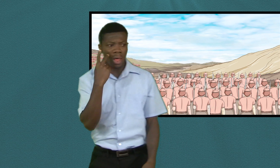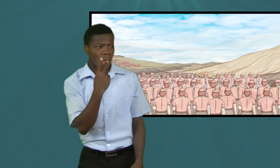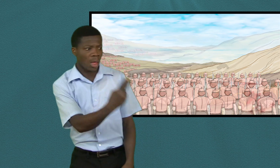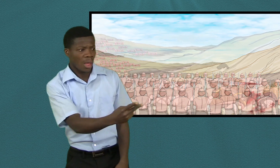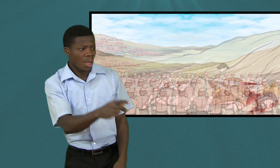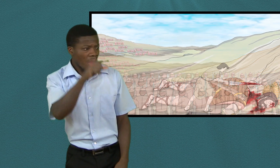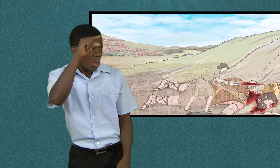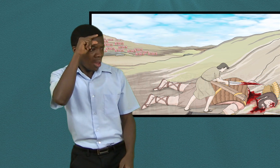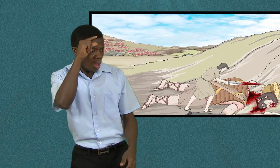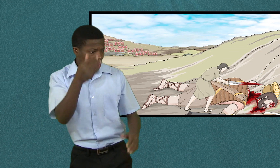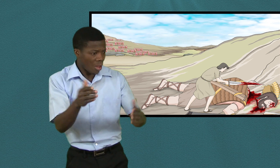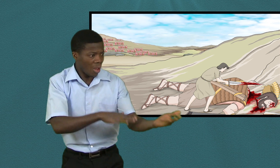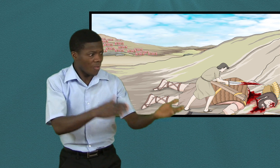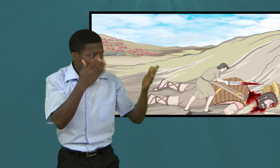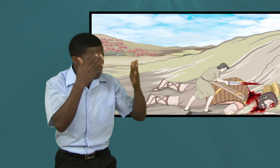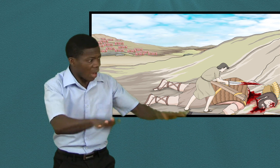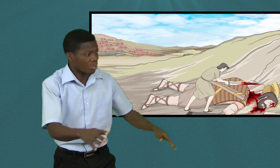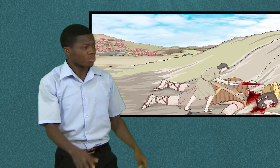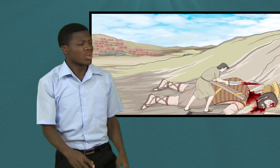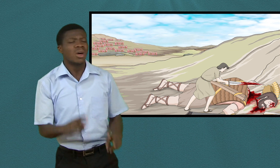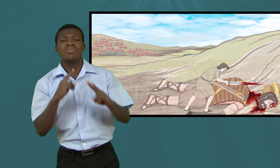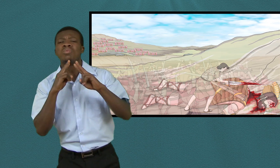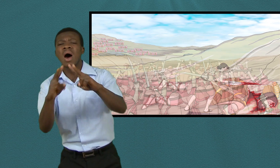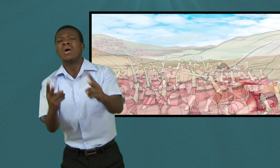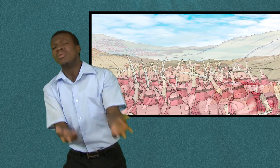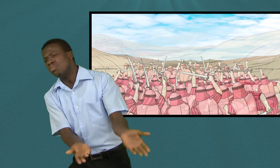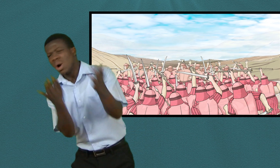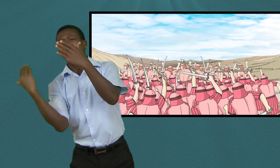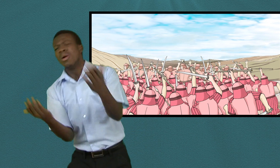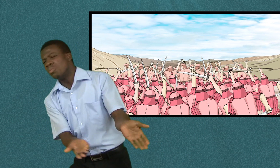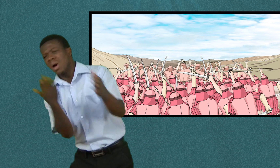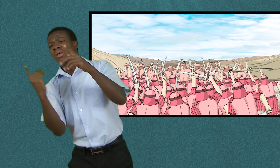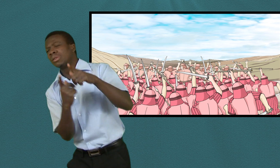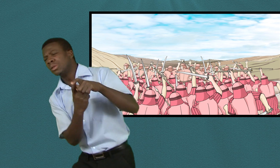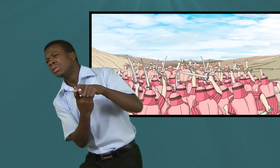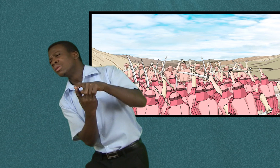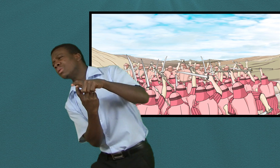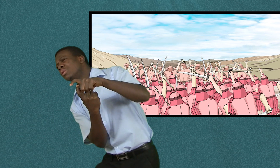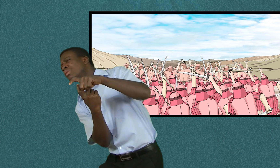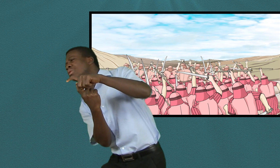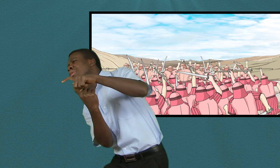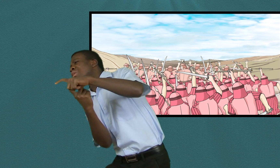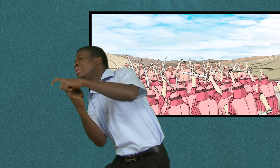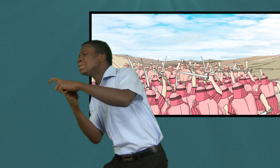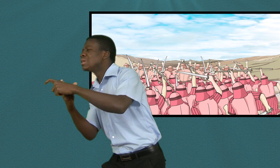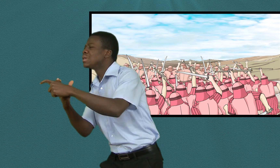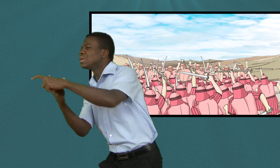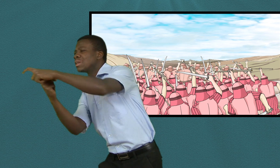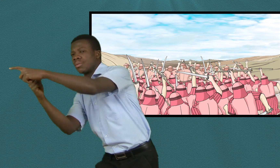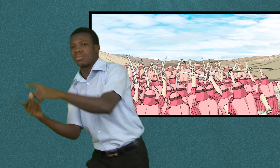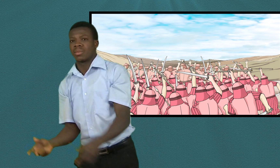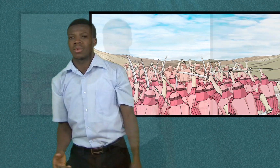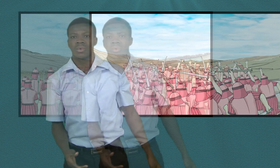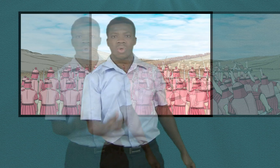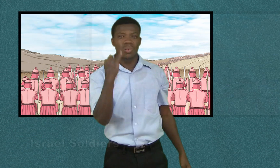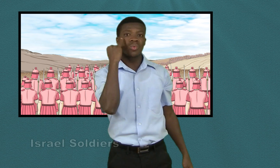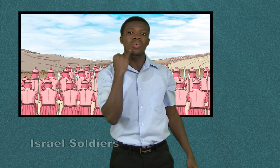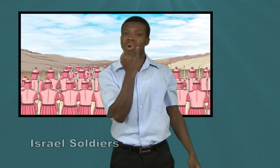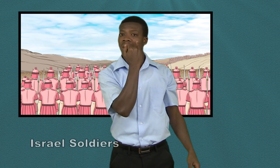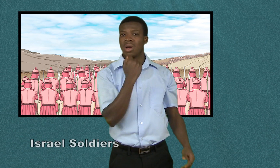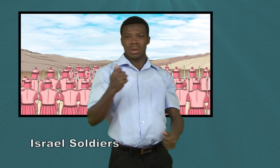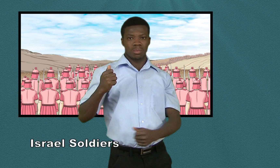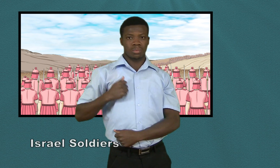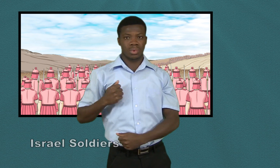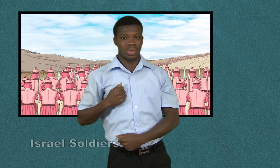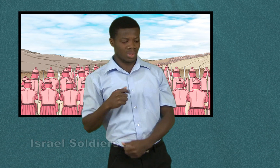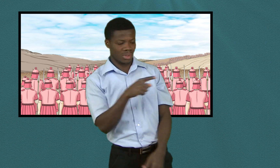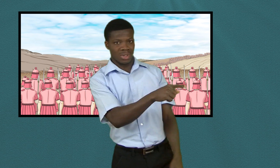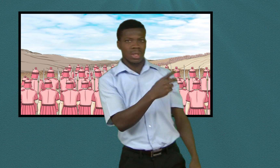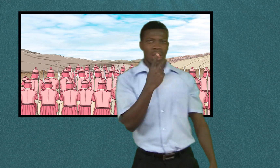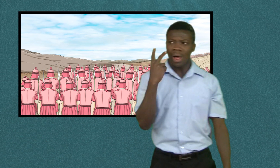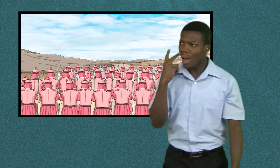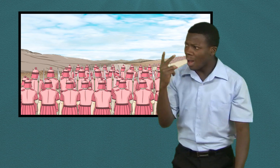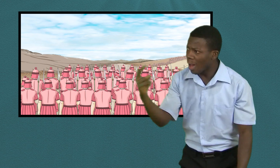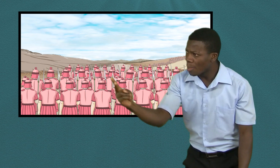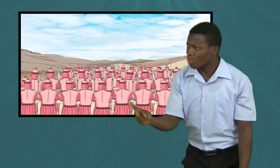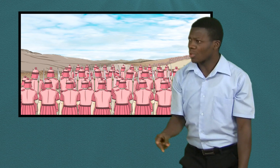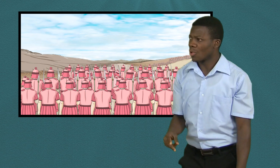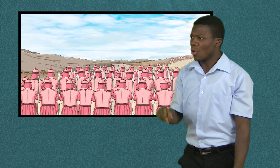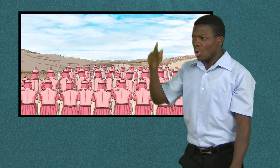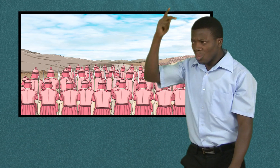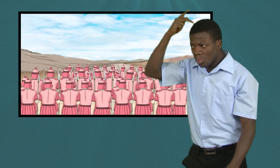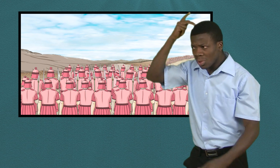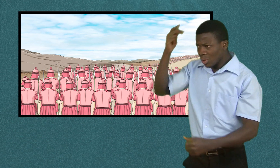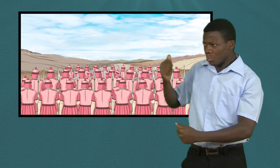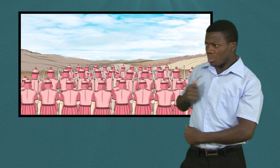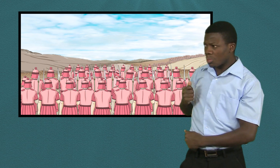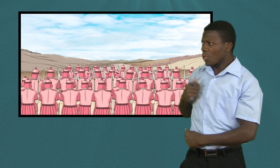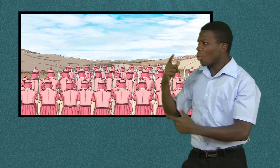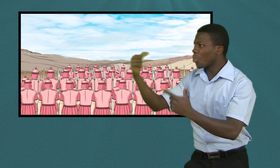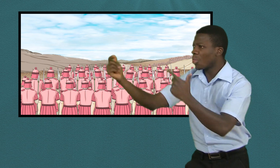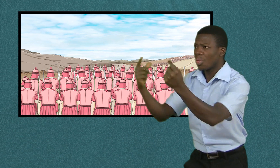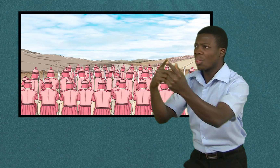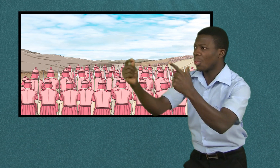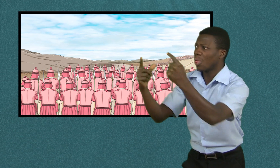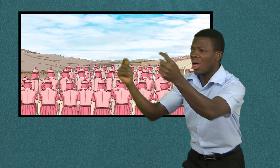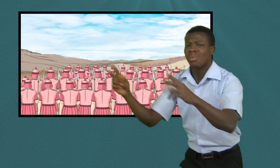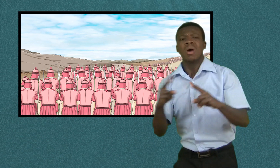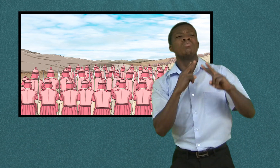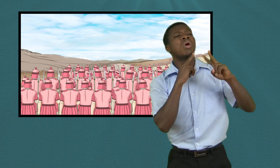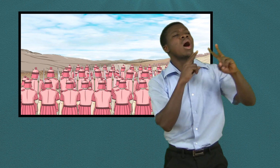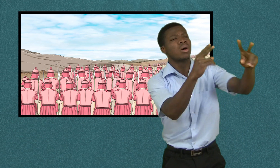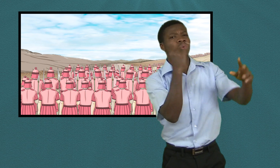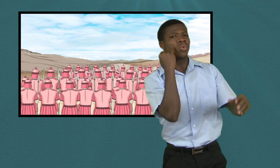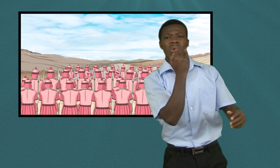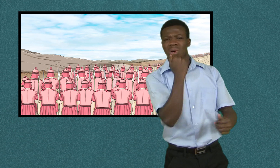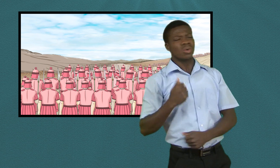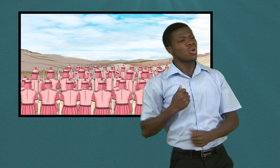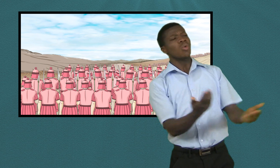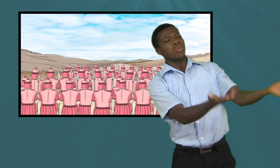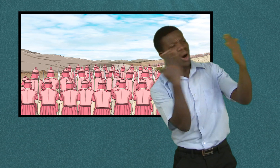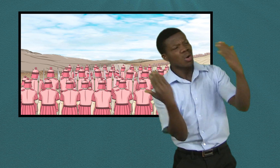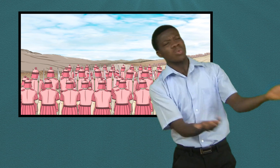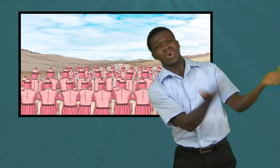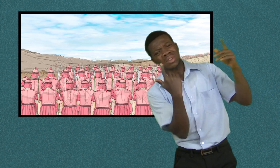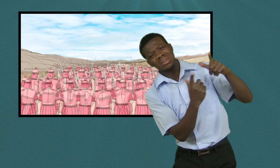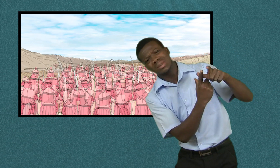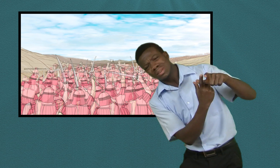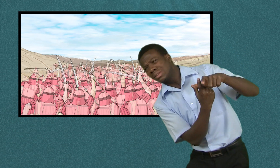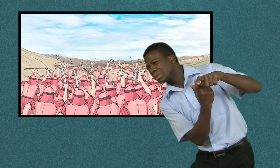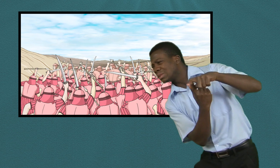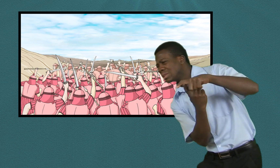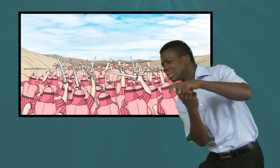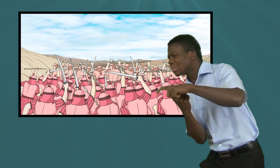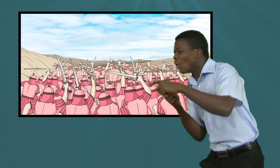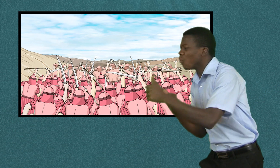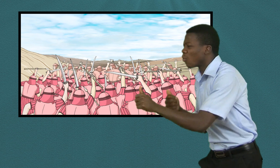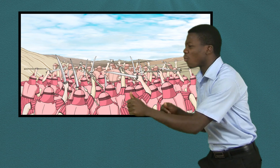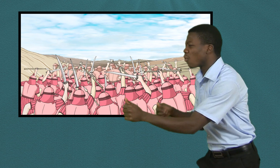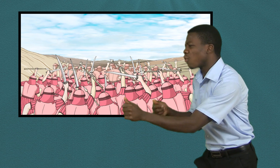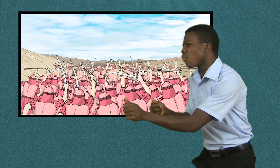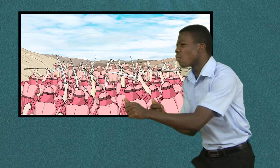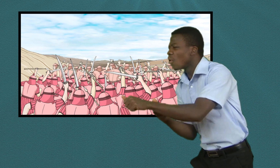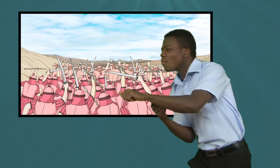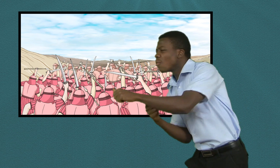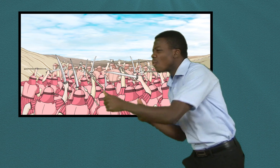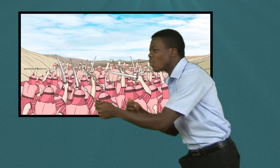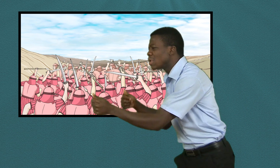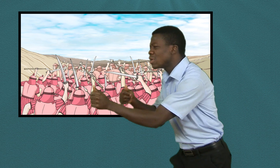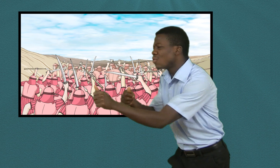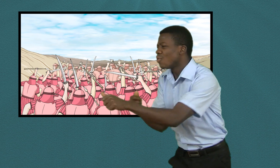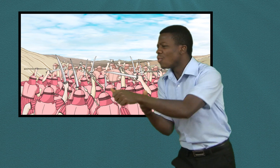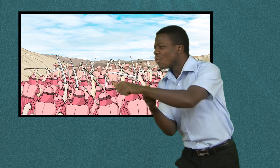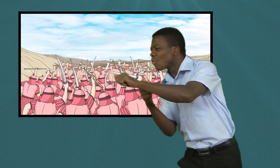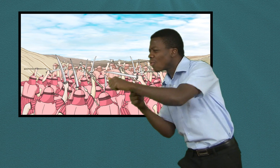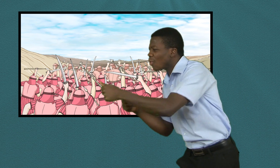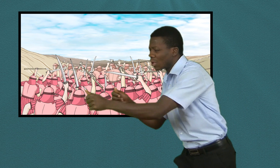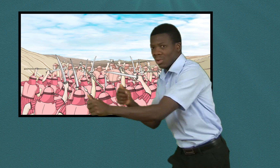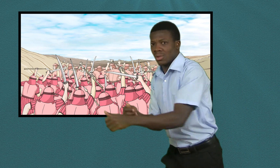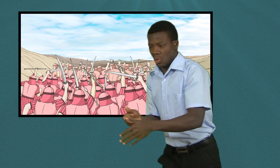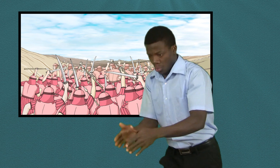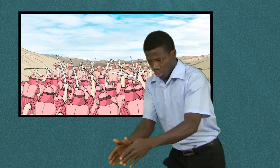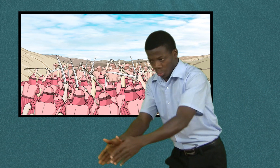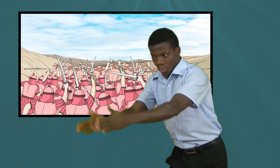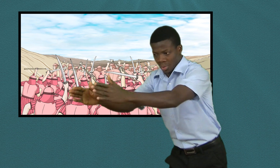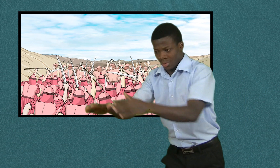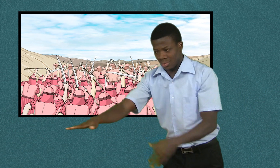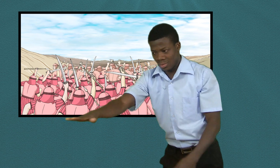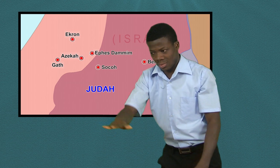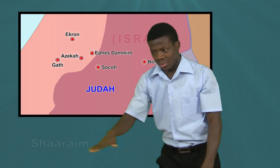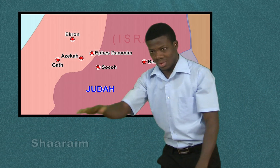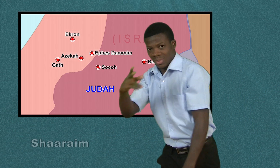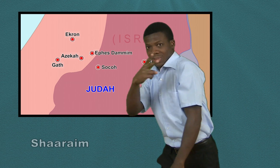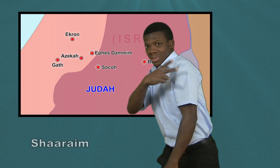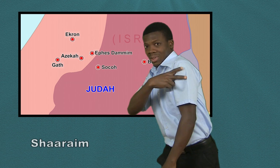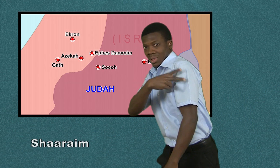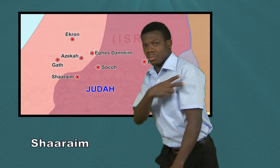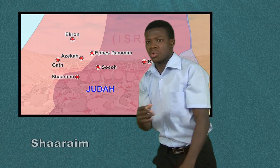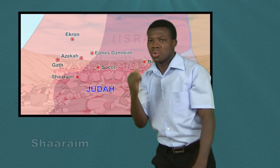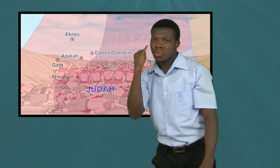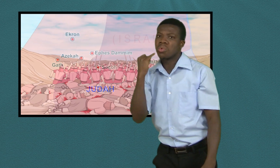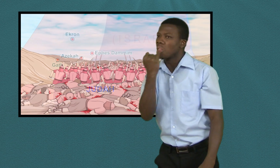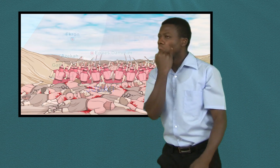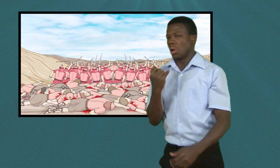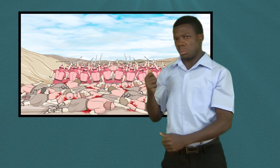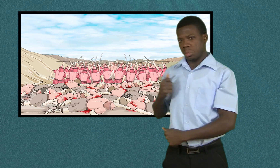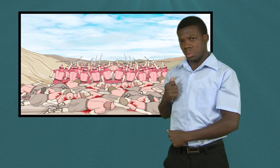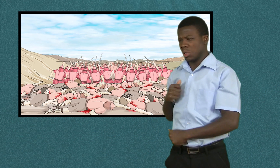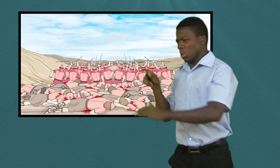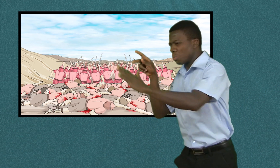Then the men of Israel and Judah charged forward with a shout and pursued the Philistines to the entrance of Gath and to the gates of Ekron.